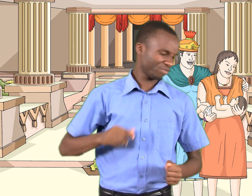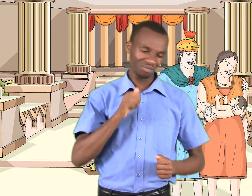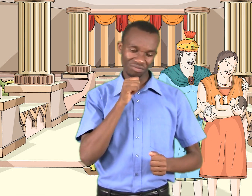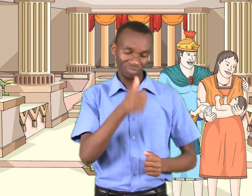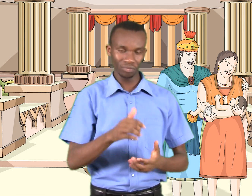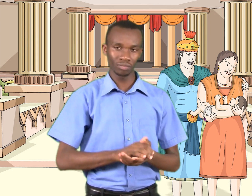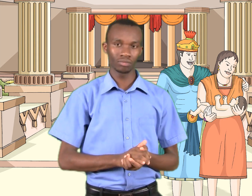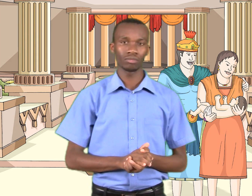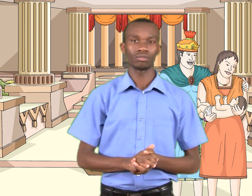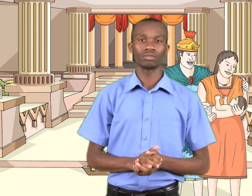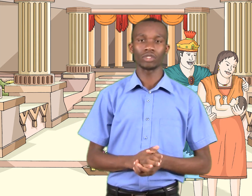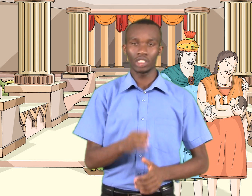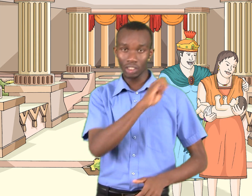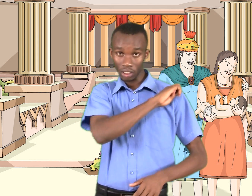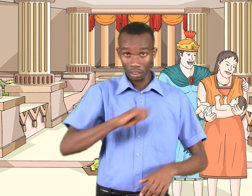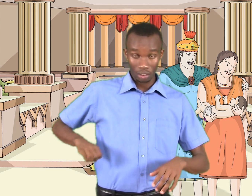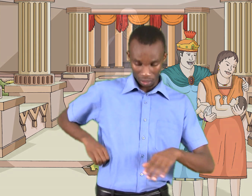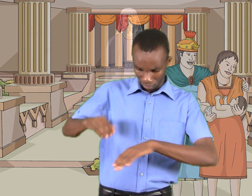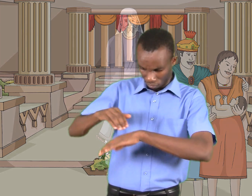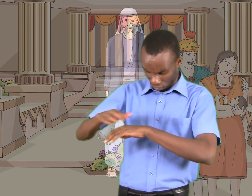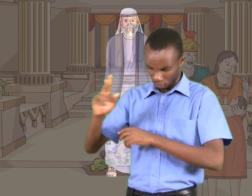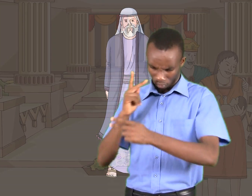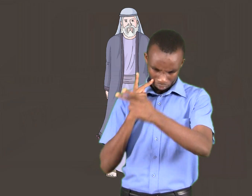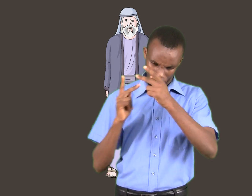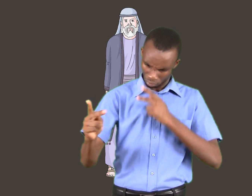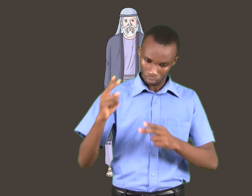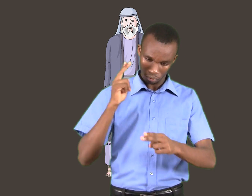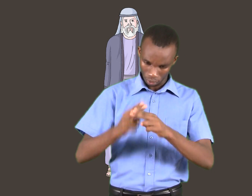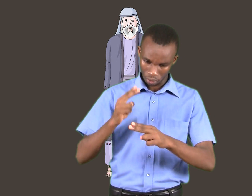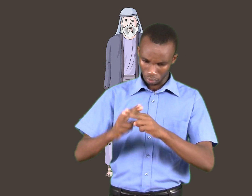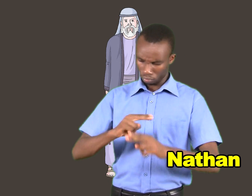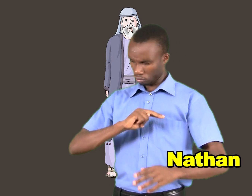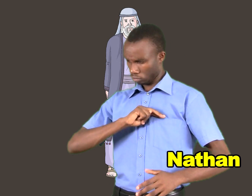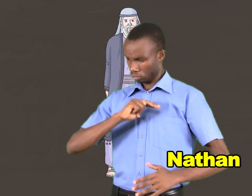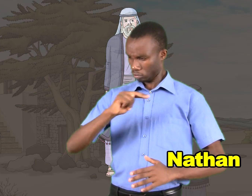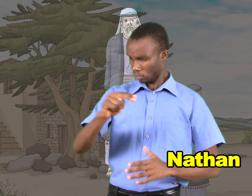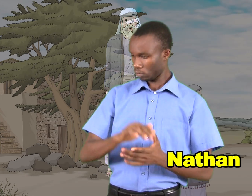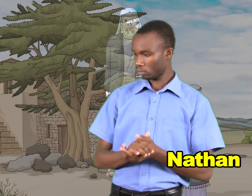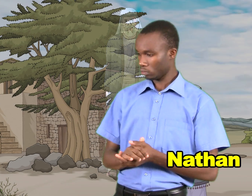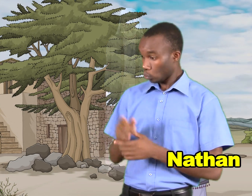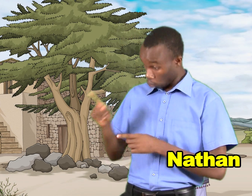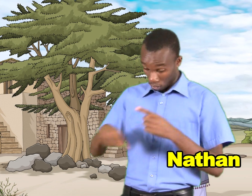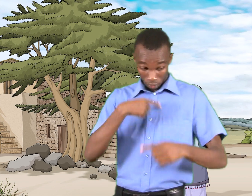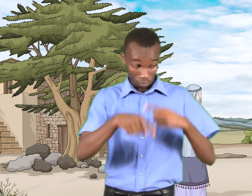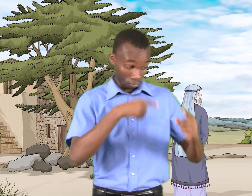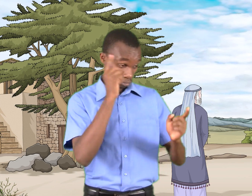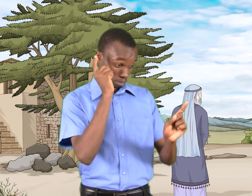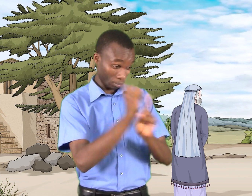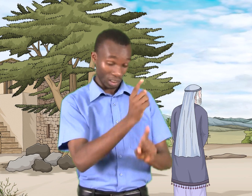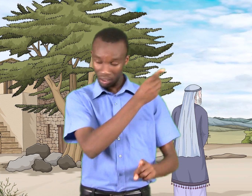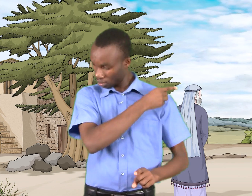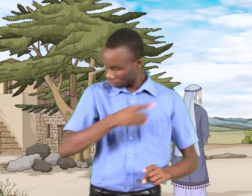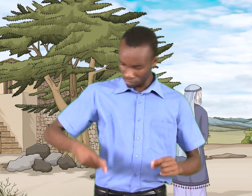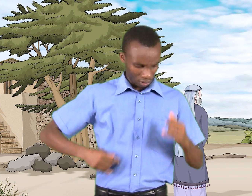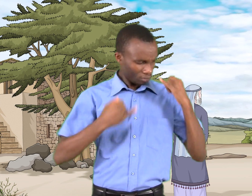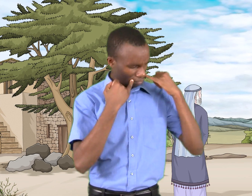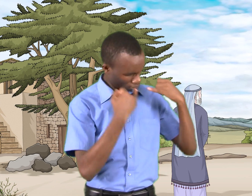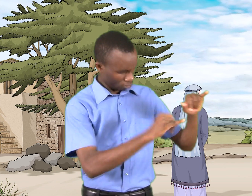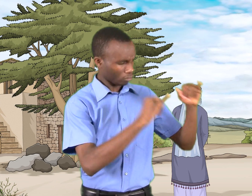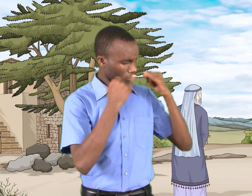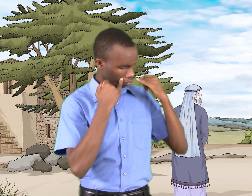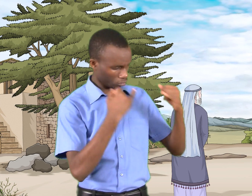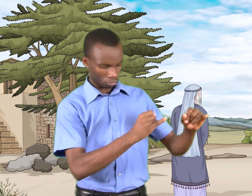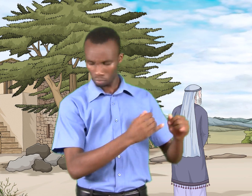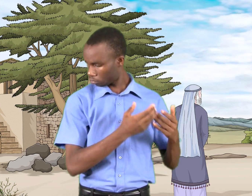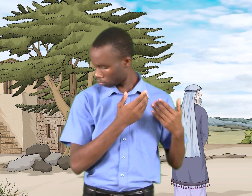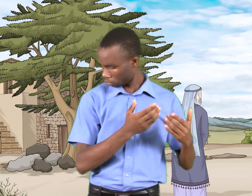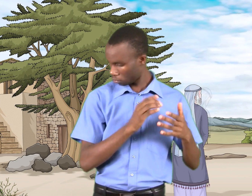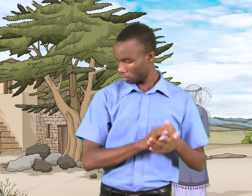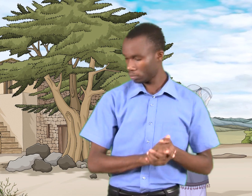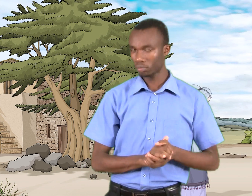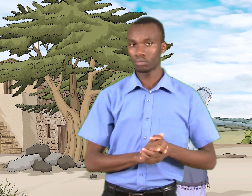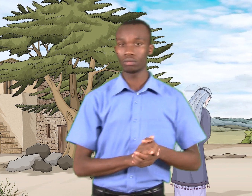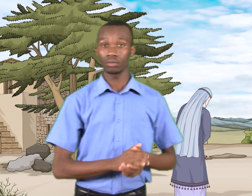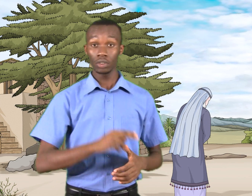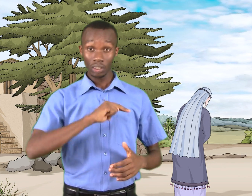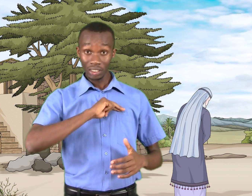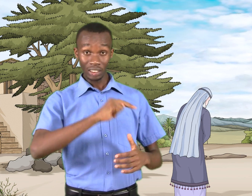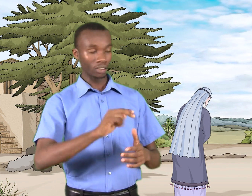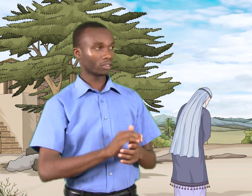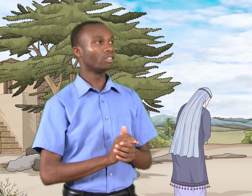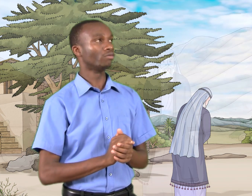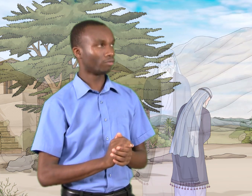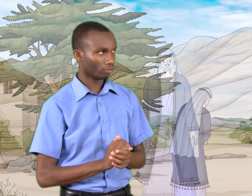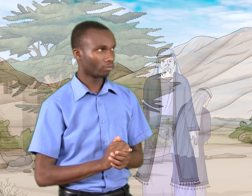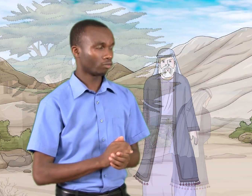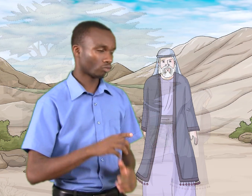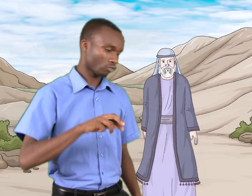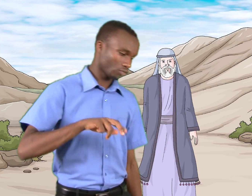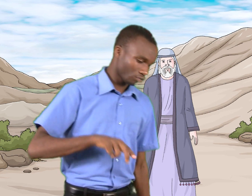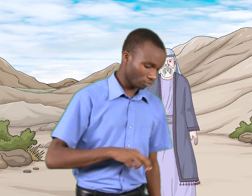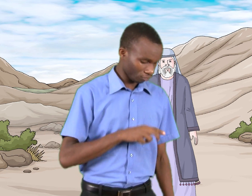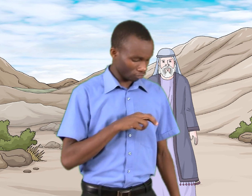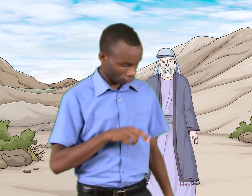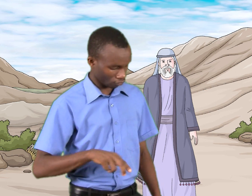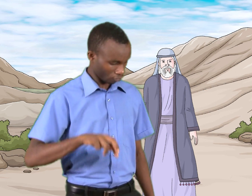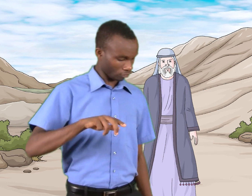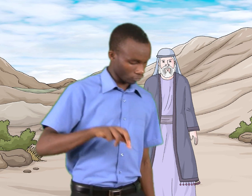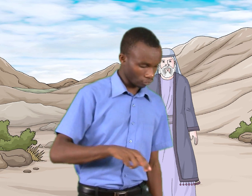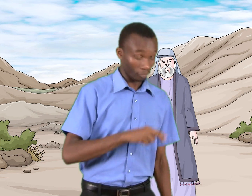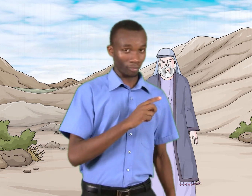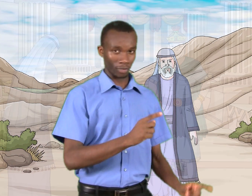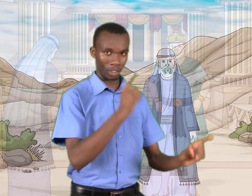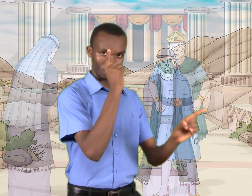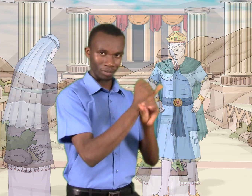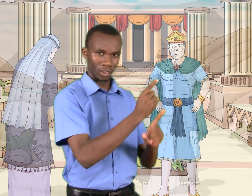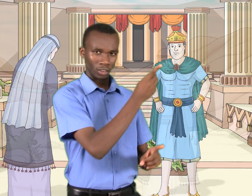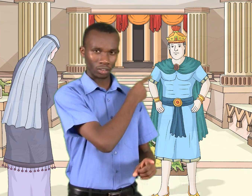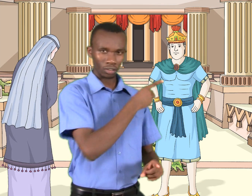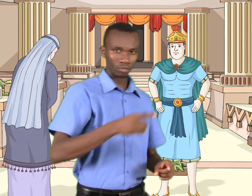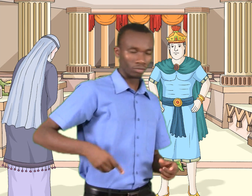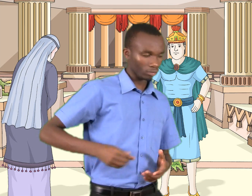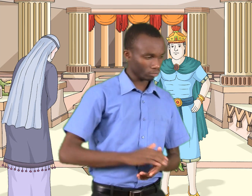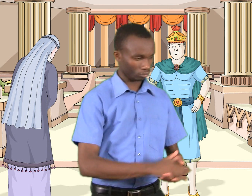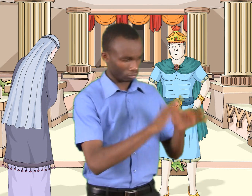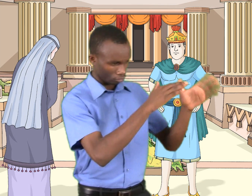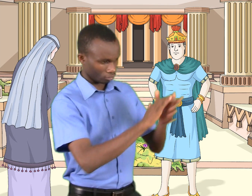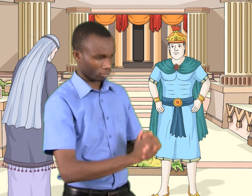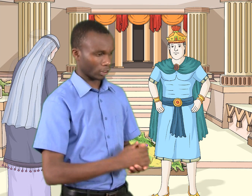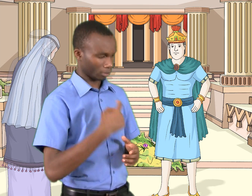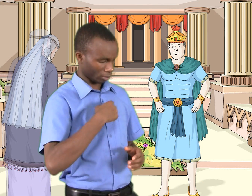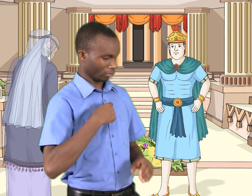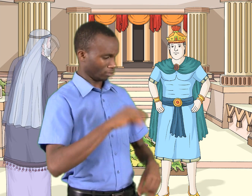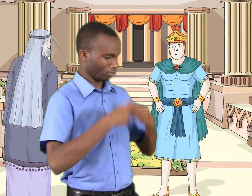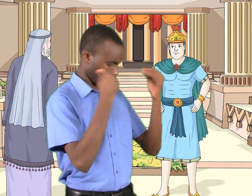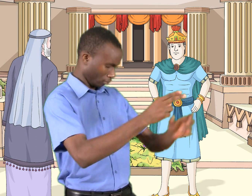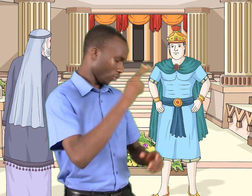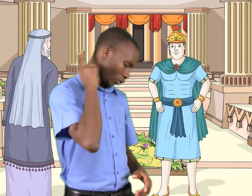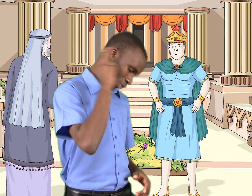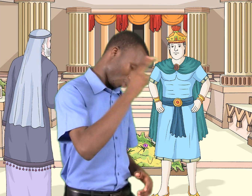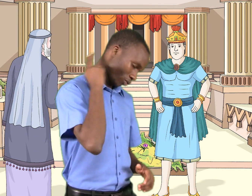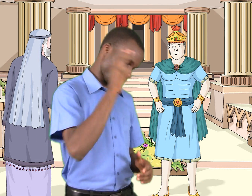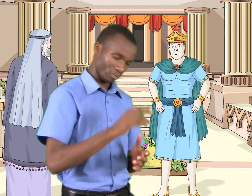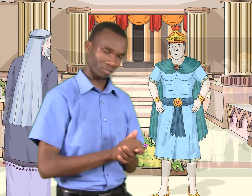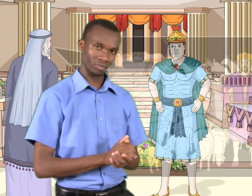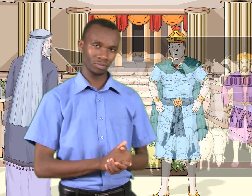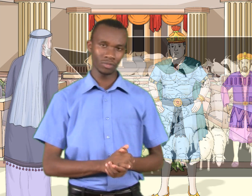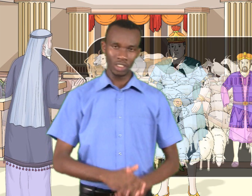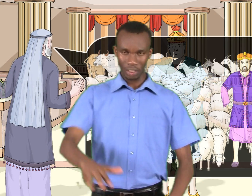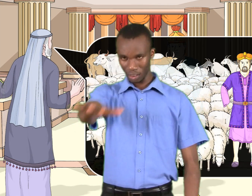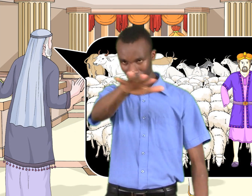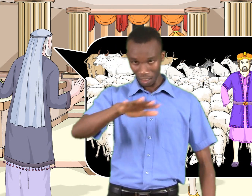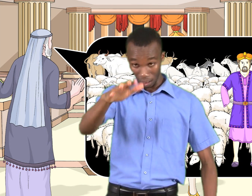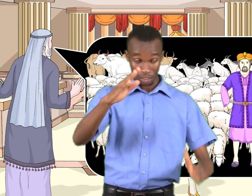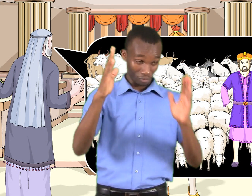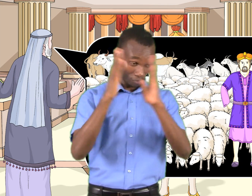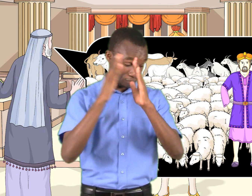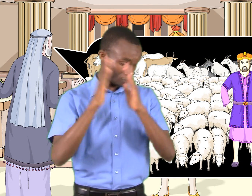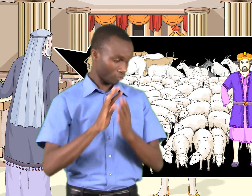Then the LORD sent Nathan to David, and when he arrived, he said, “There were two men in a certain city, one rich and the other poor.